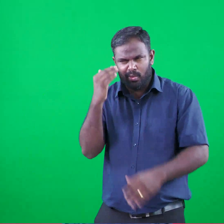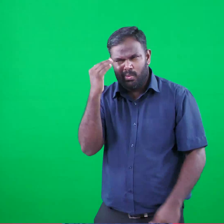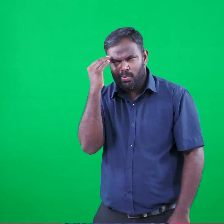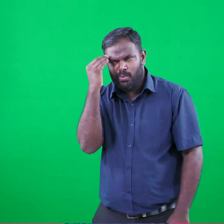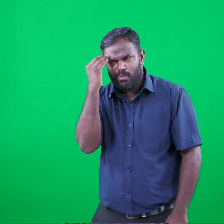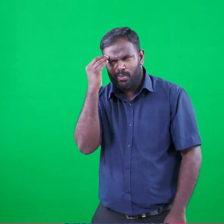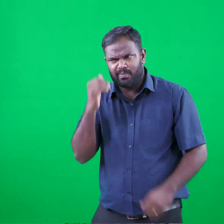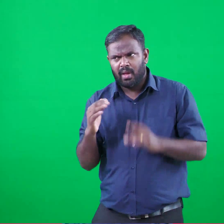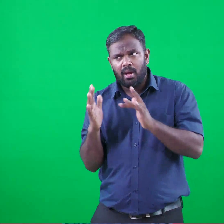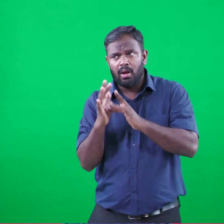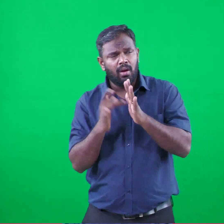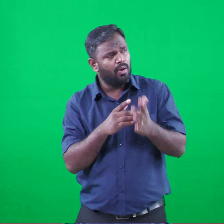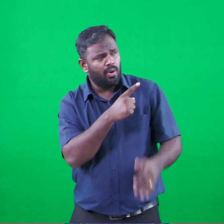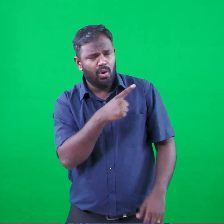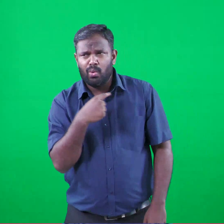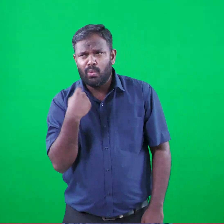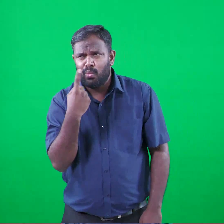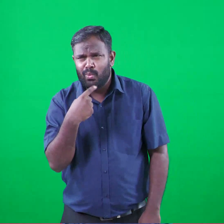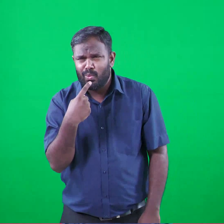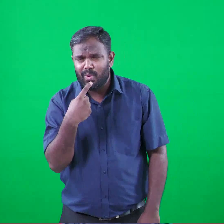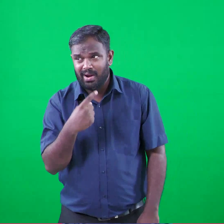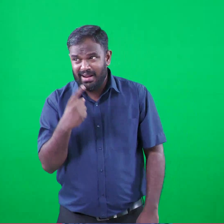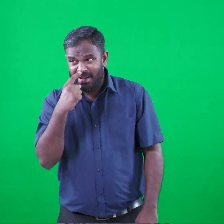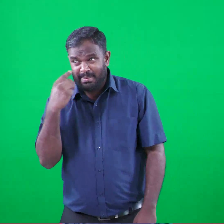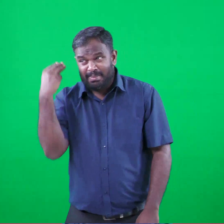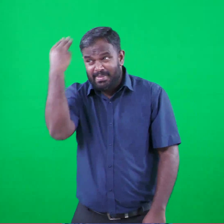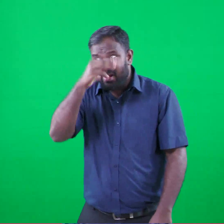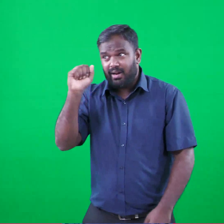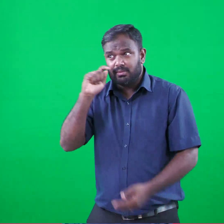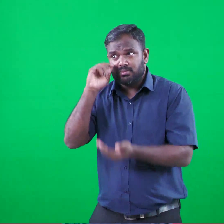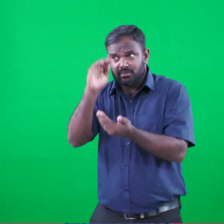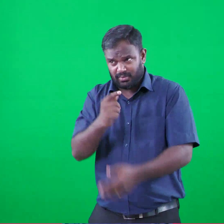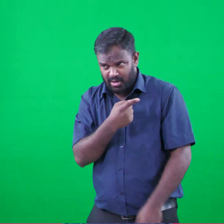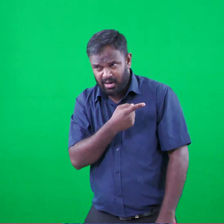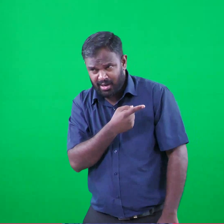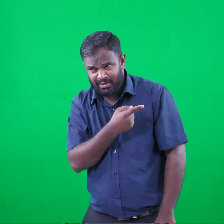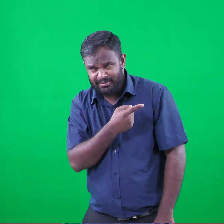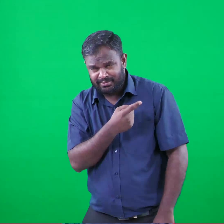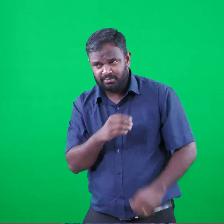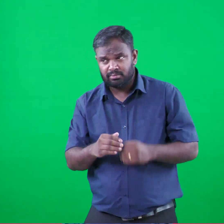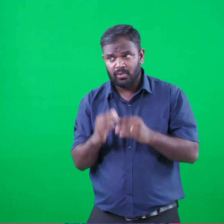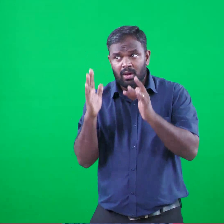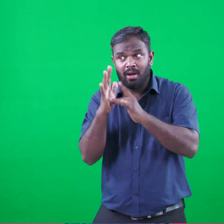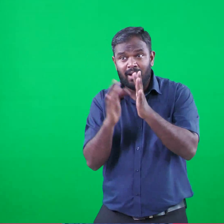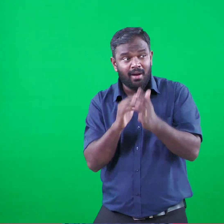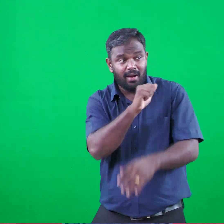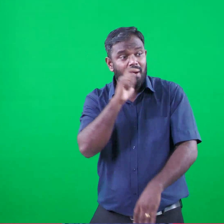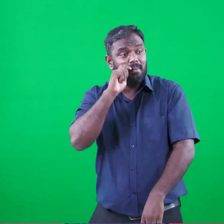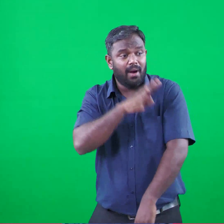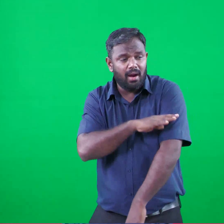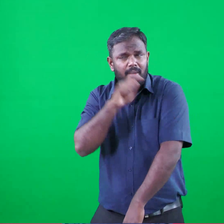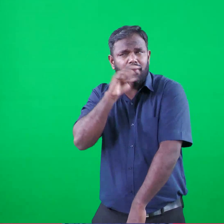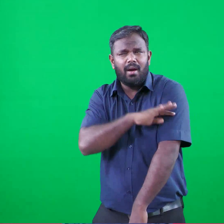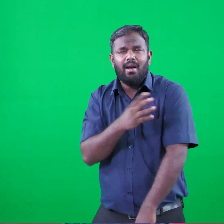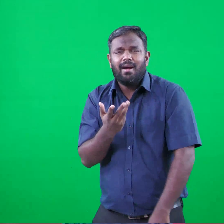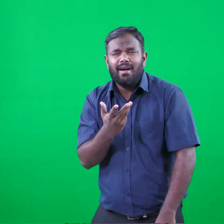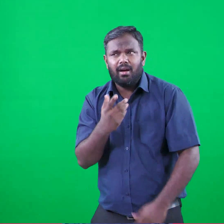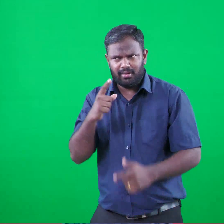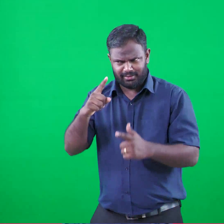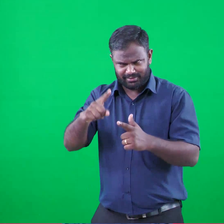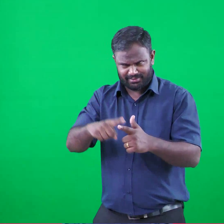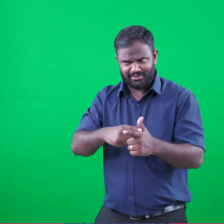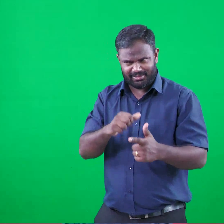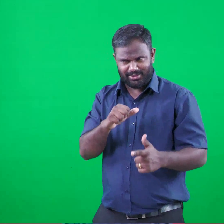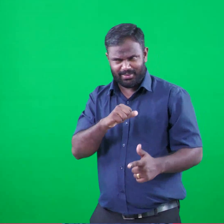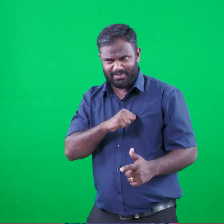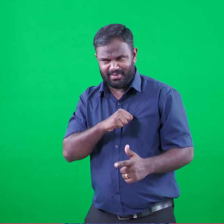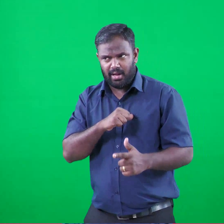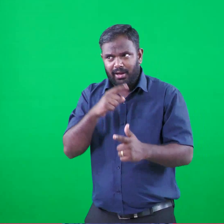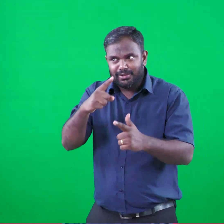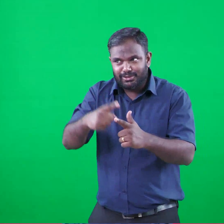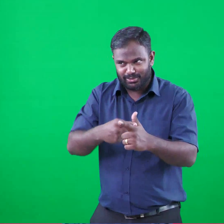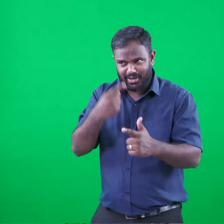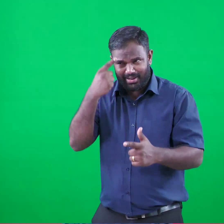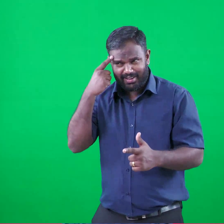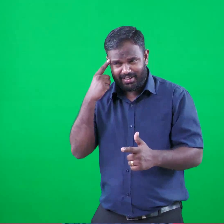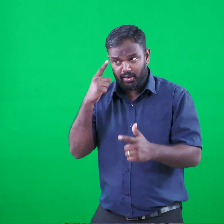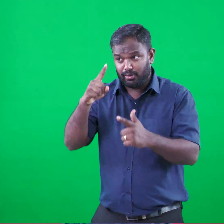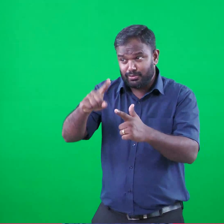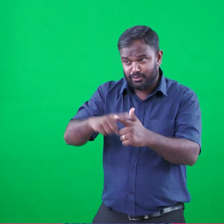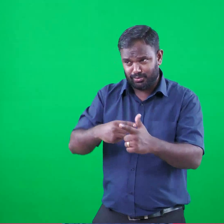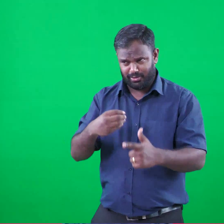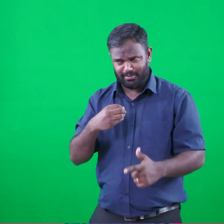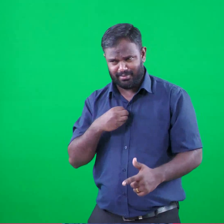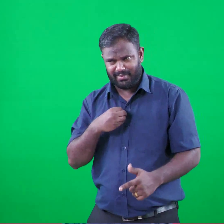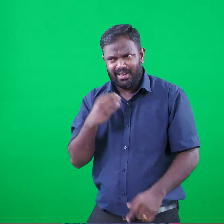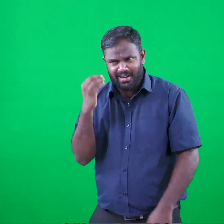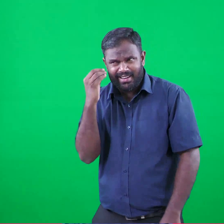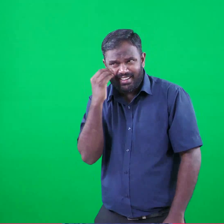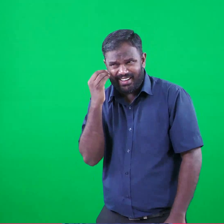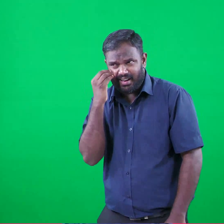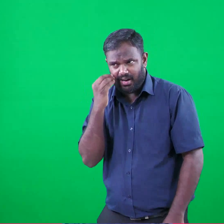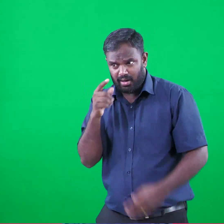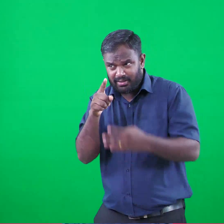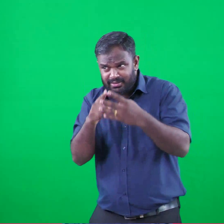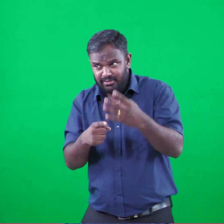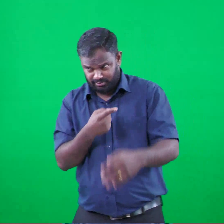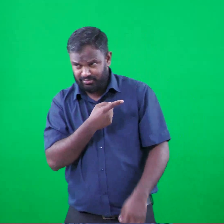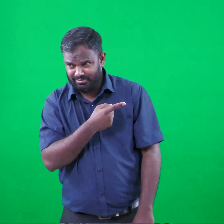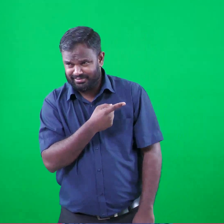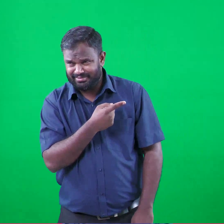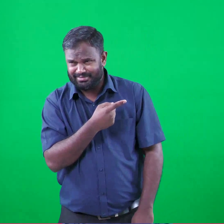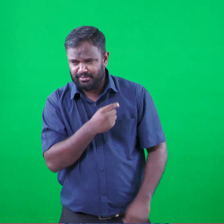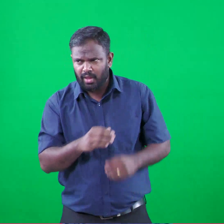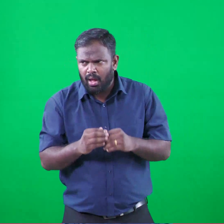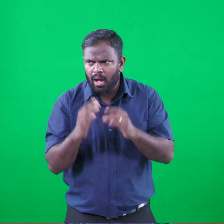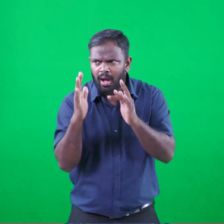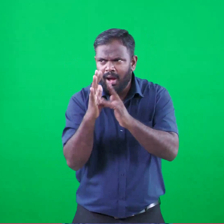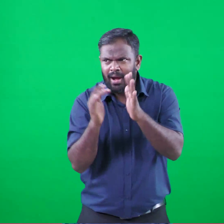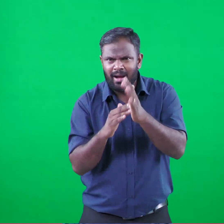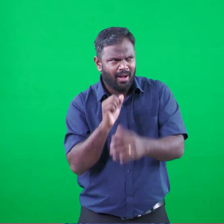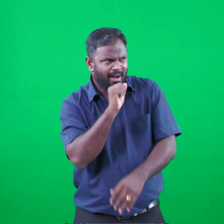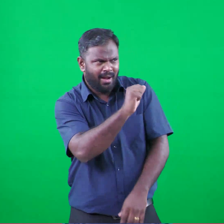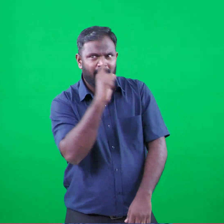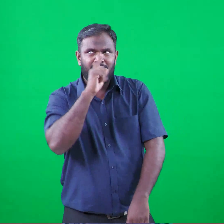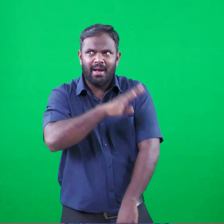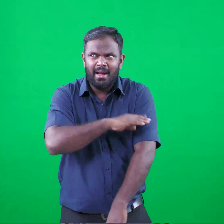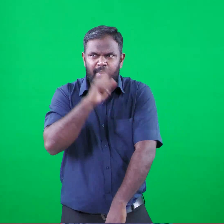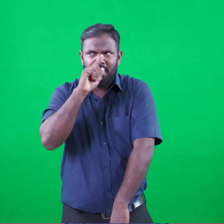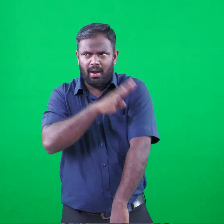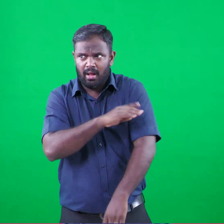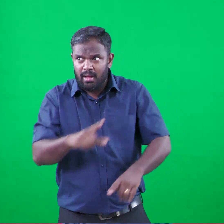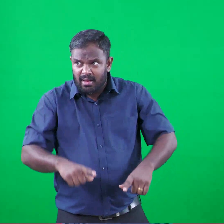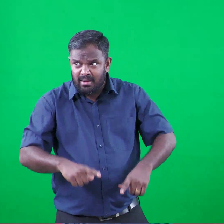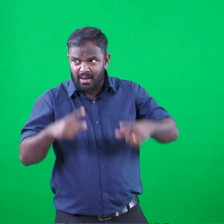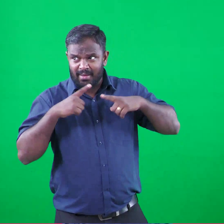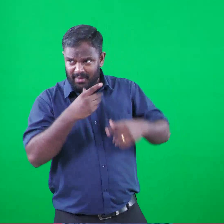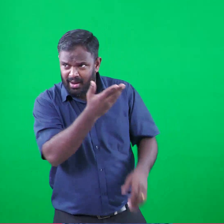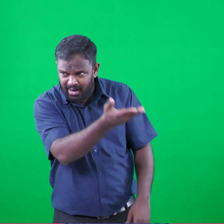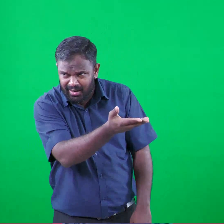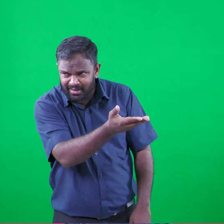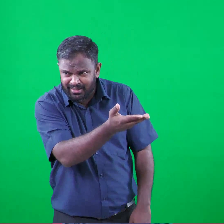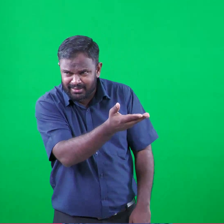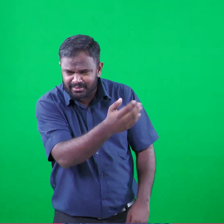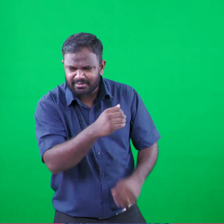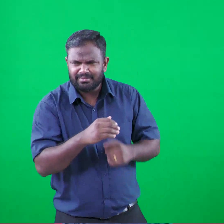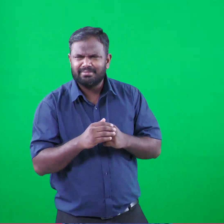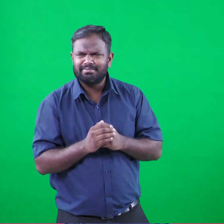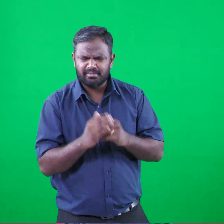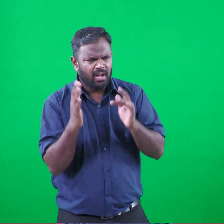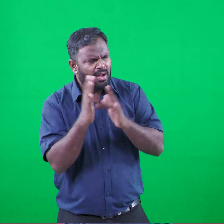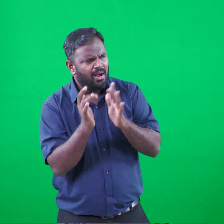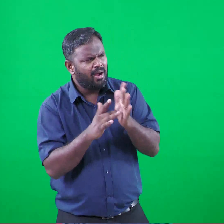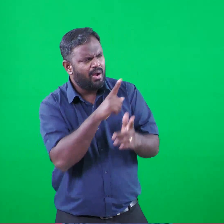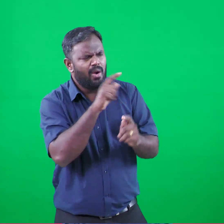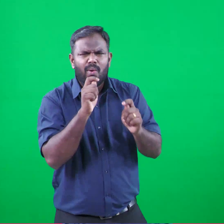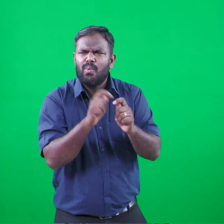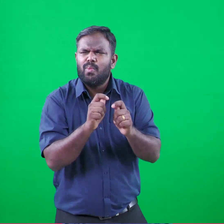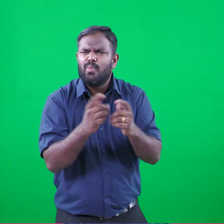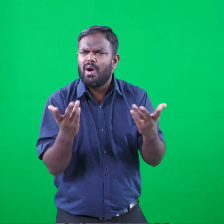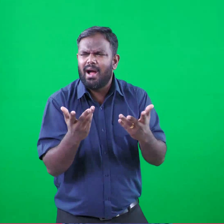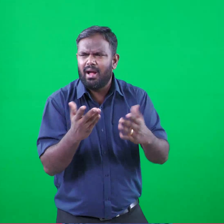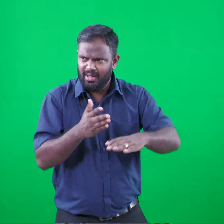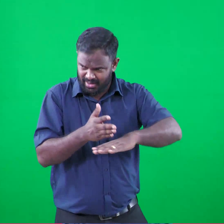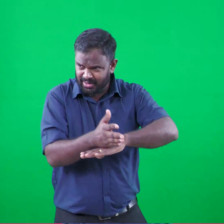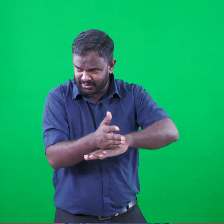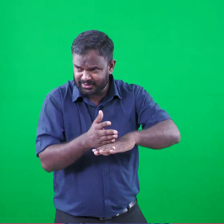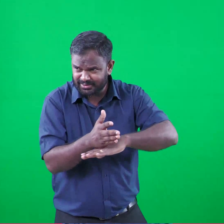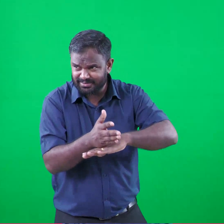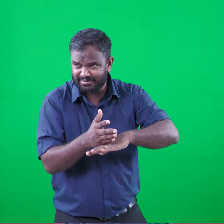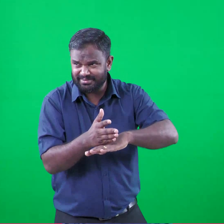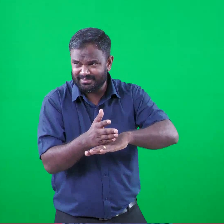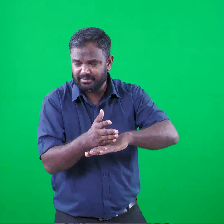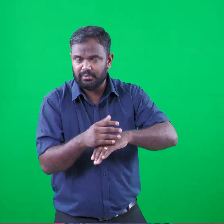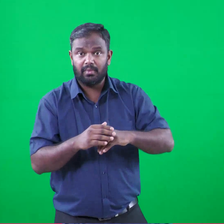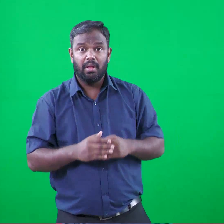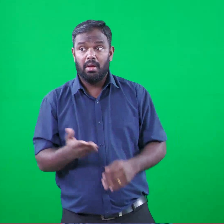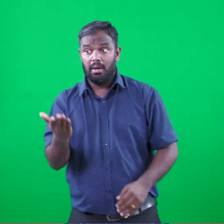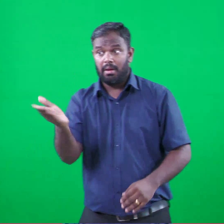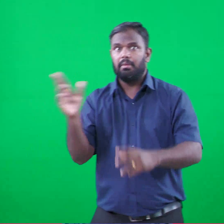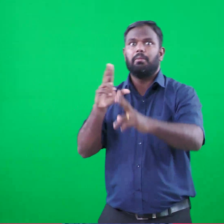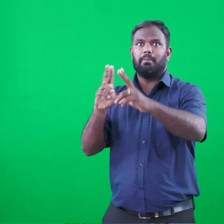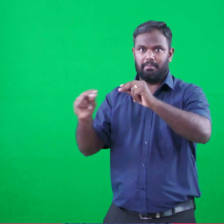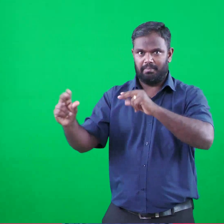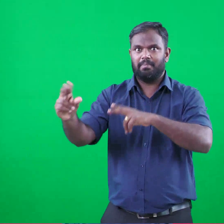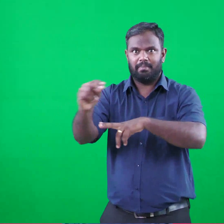Isn' t this the carpenter, the son of Mary and the brother of James, Joses, Judas, and Simon?